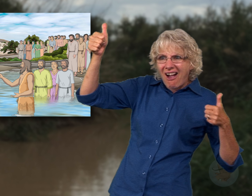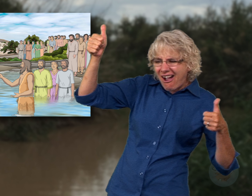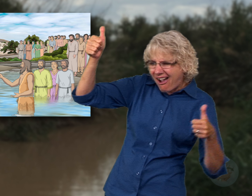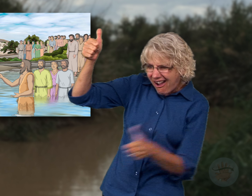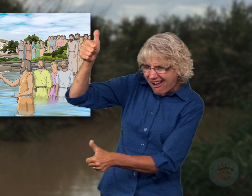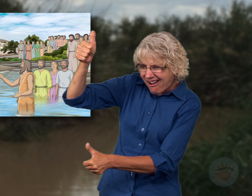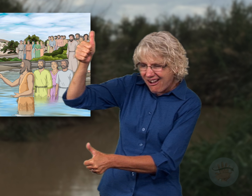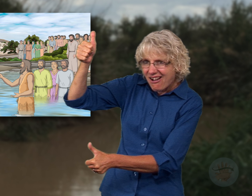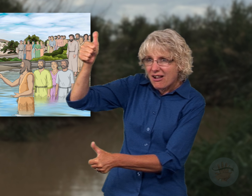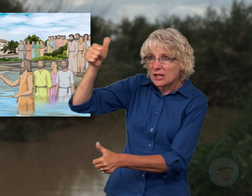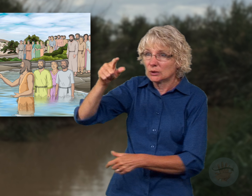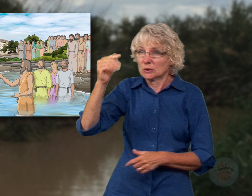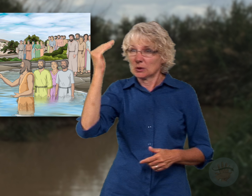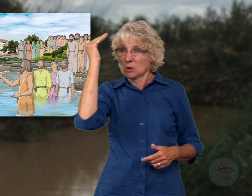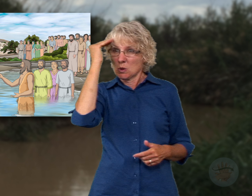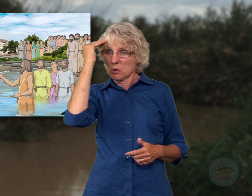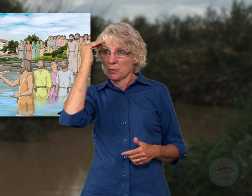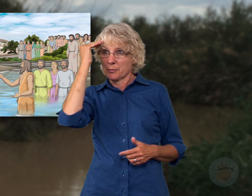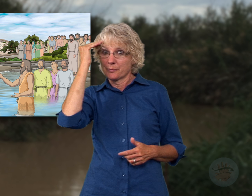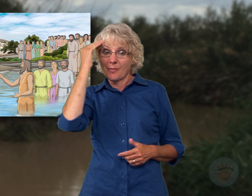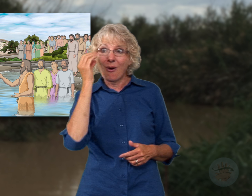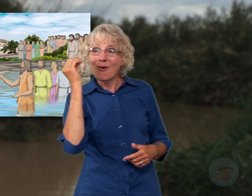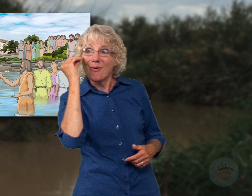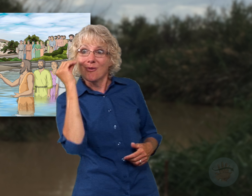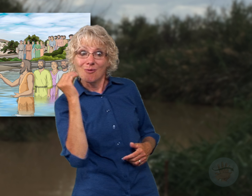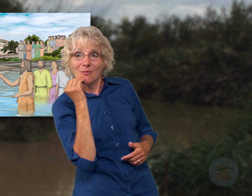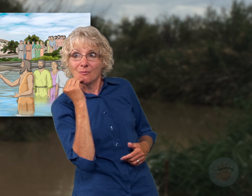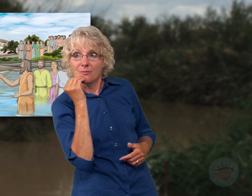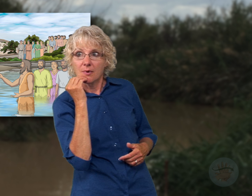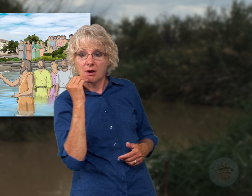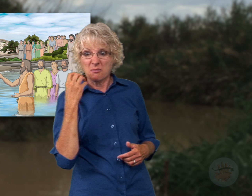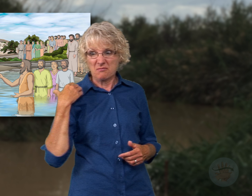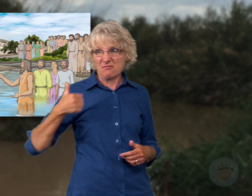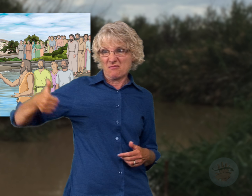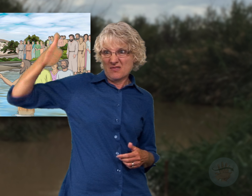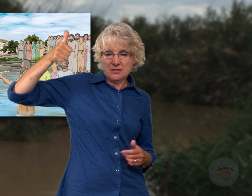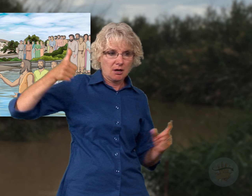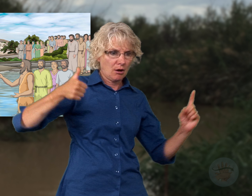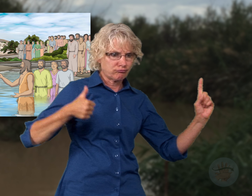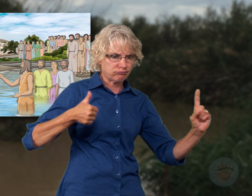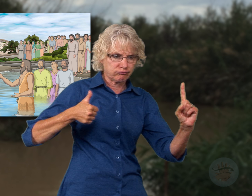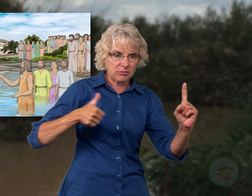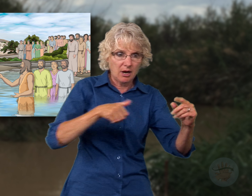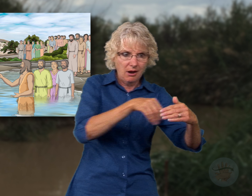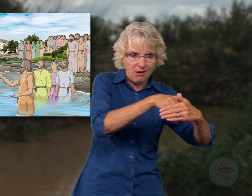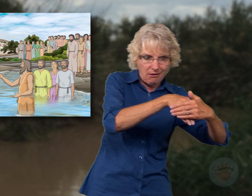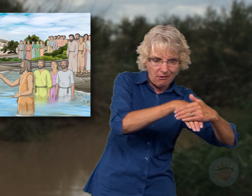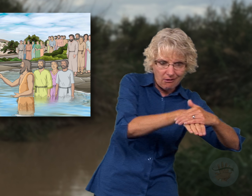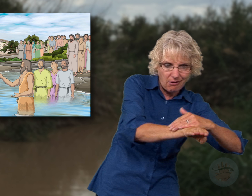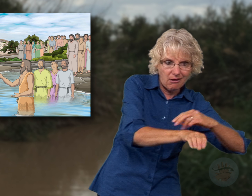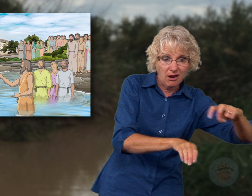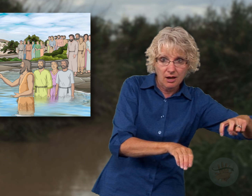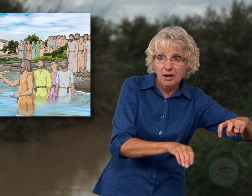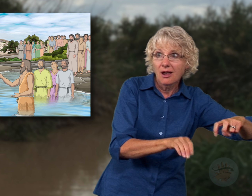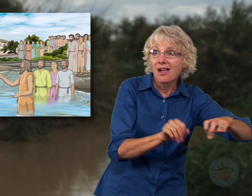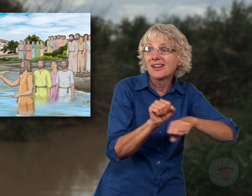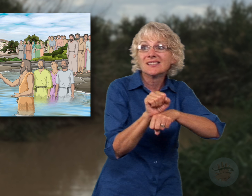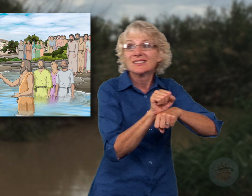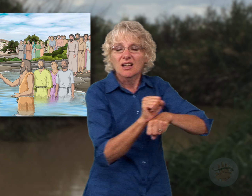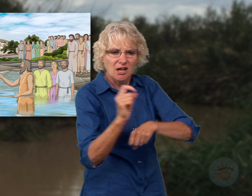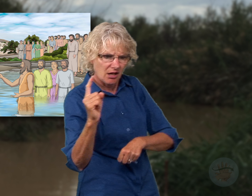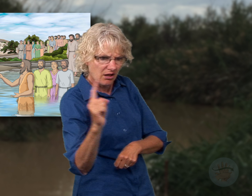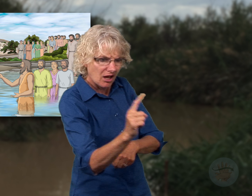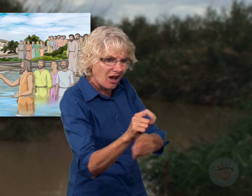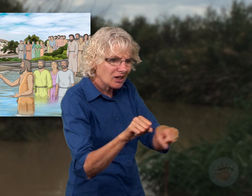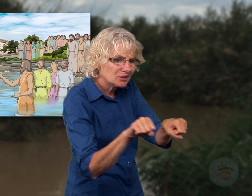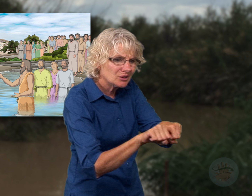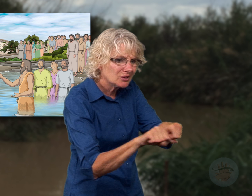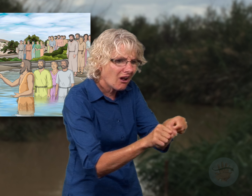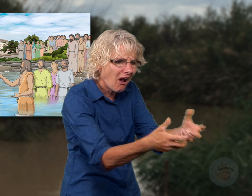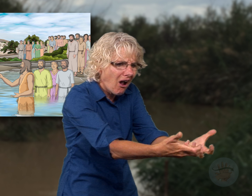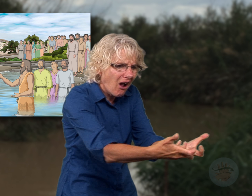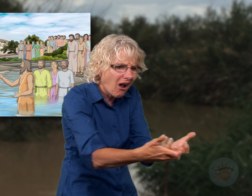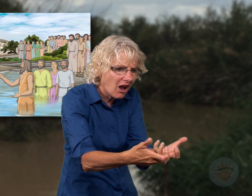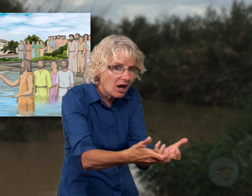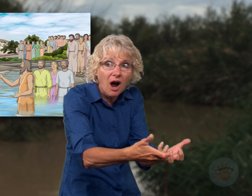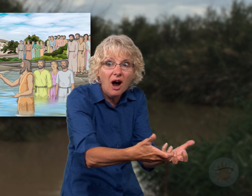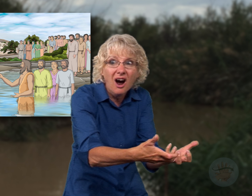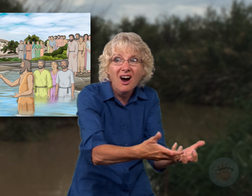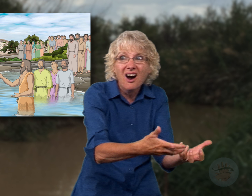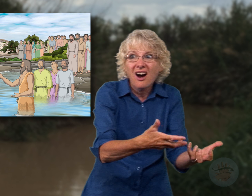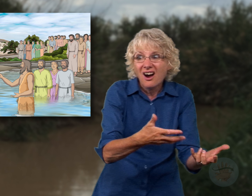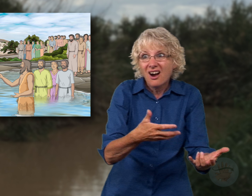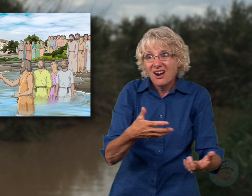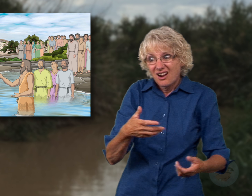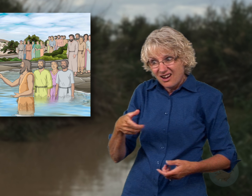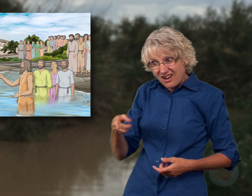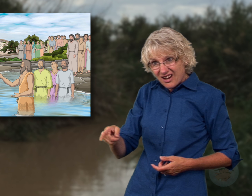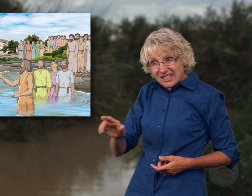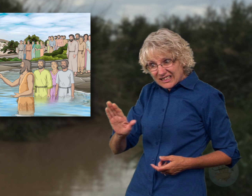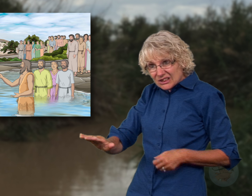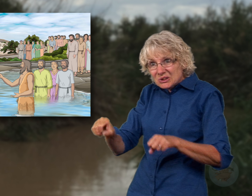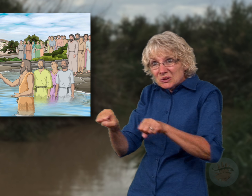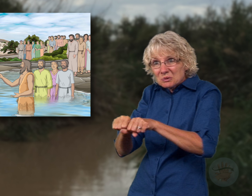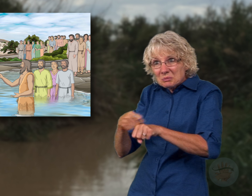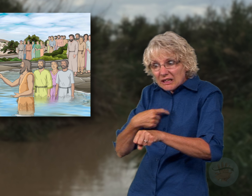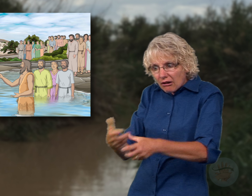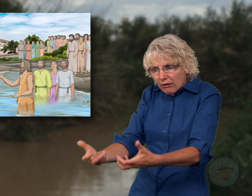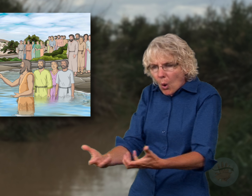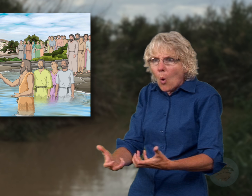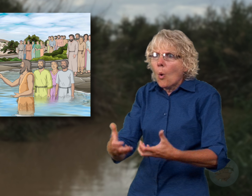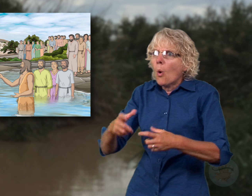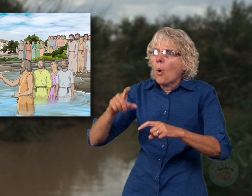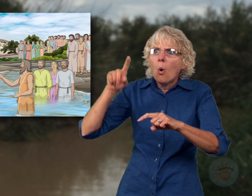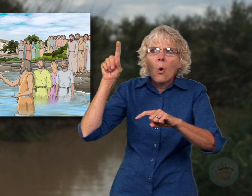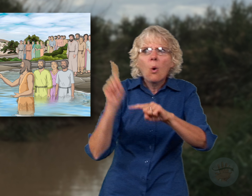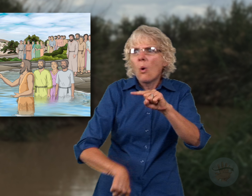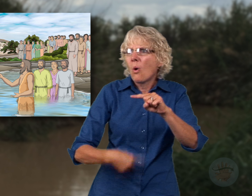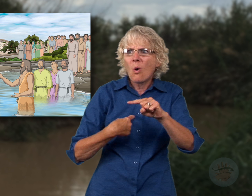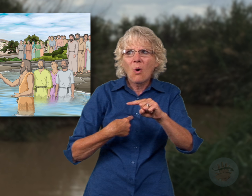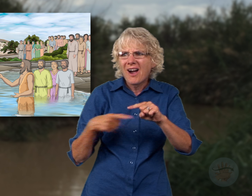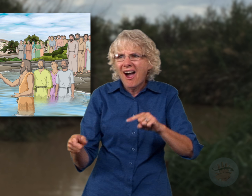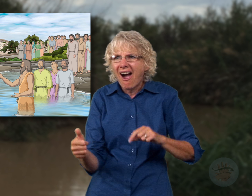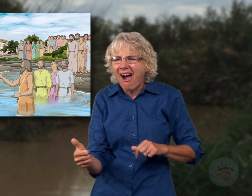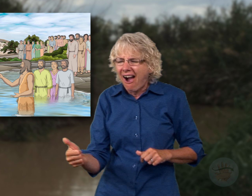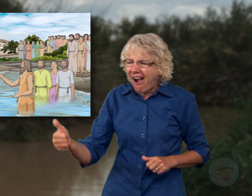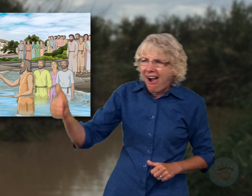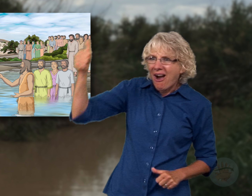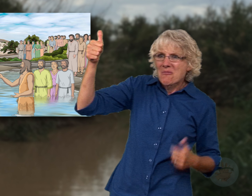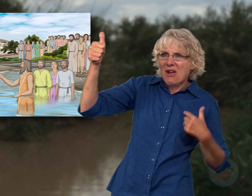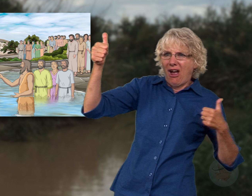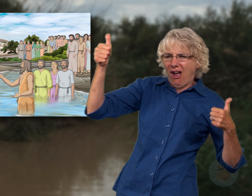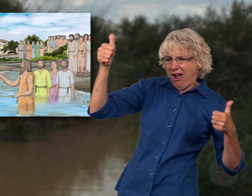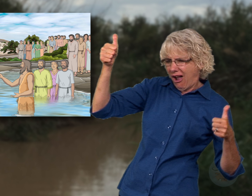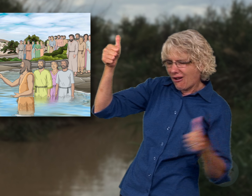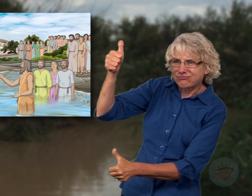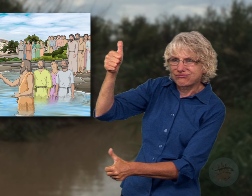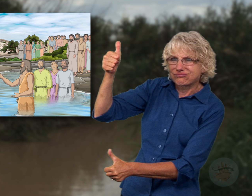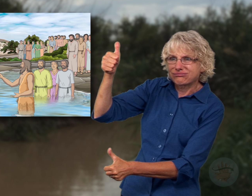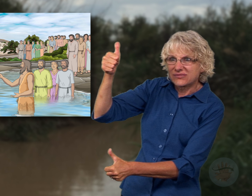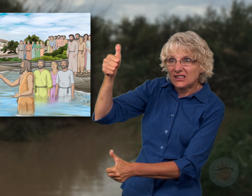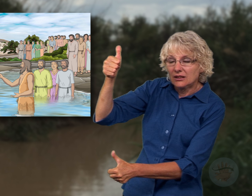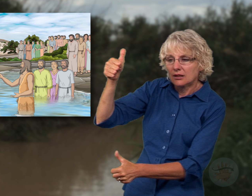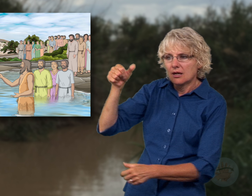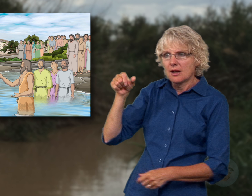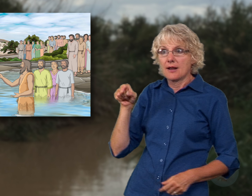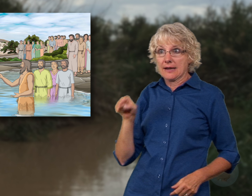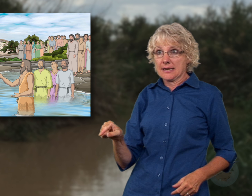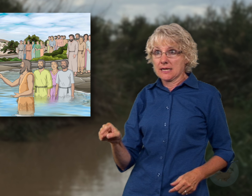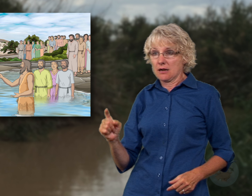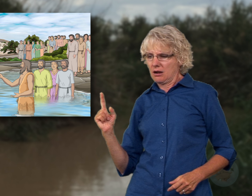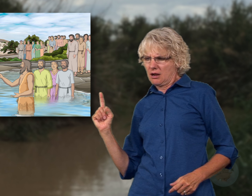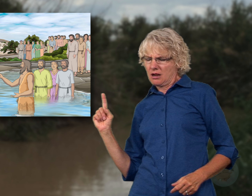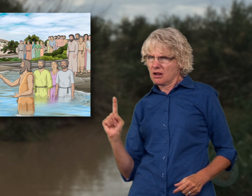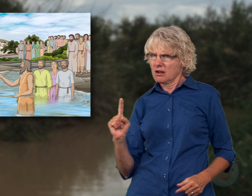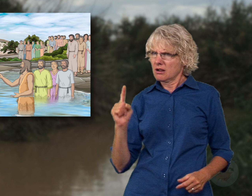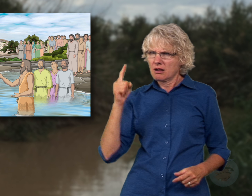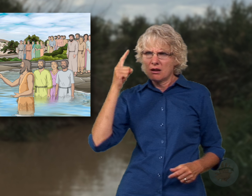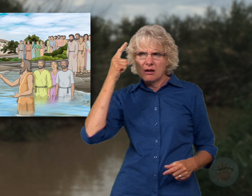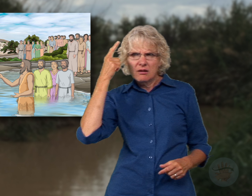He will baptize you with the Holy Spirit and with fire.